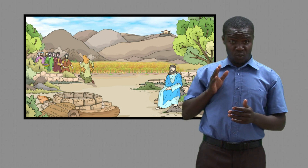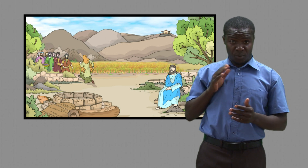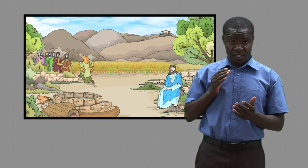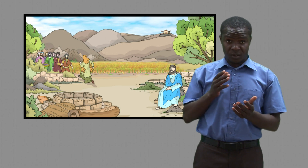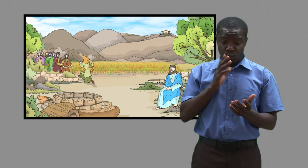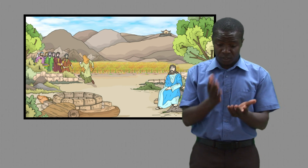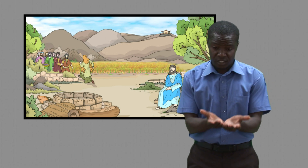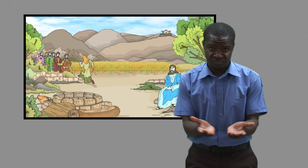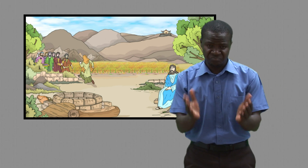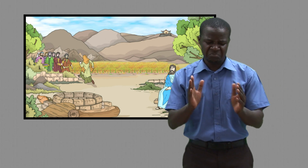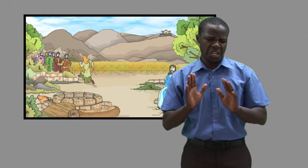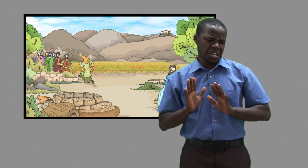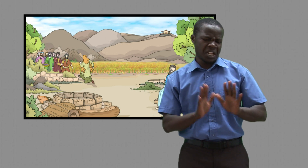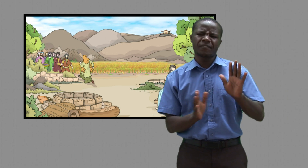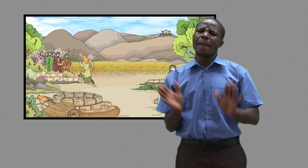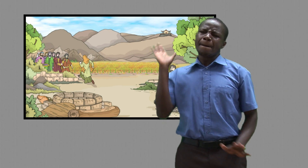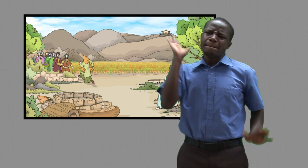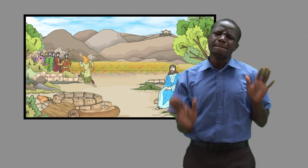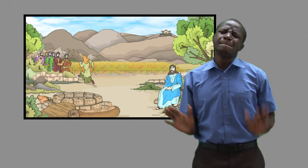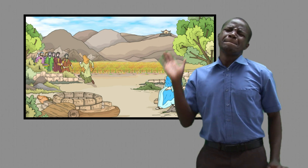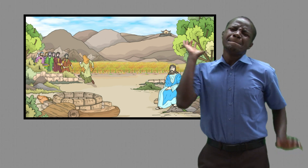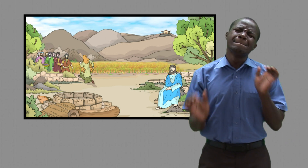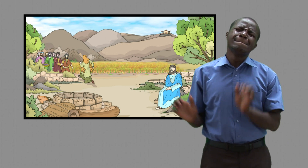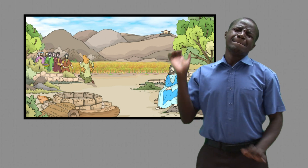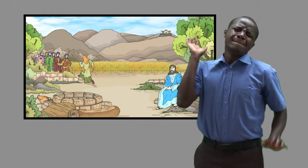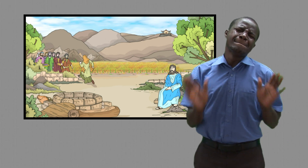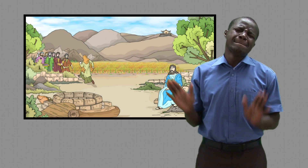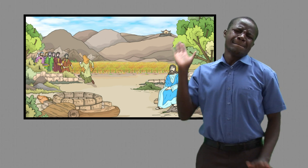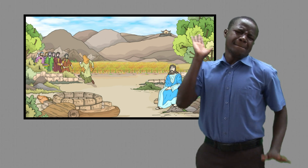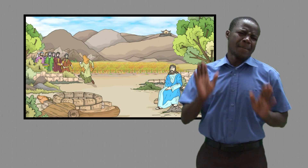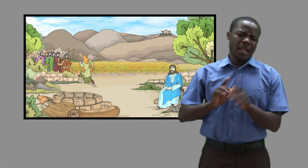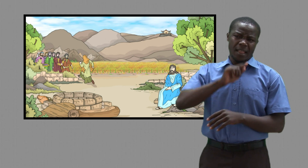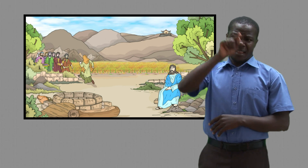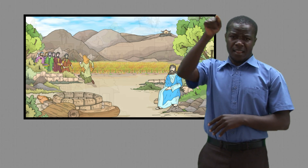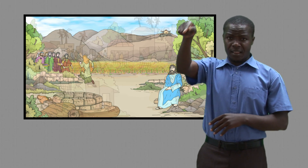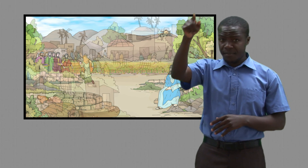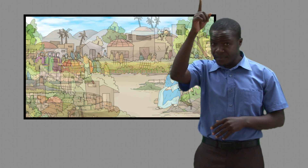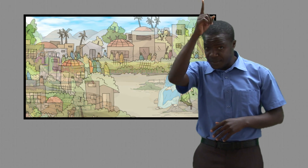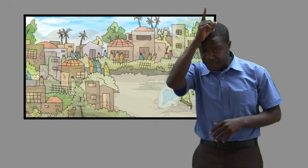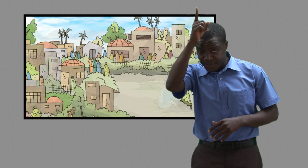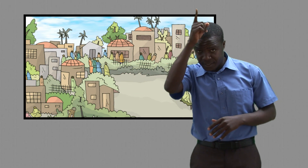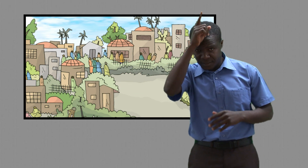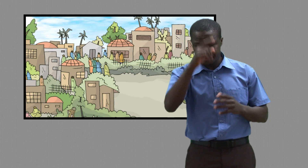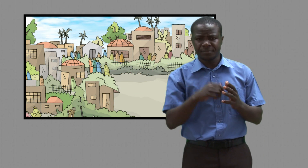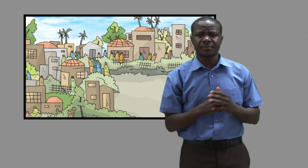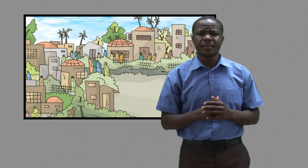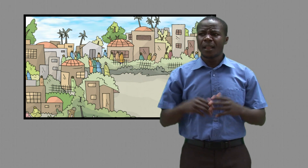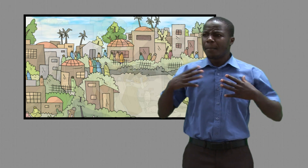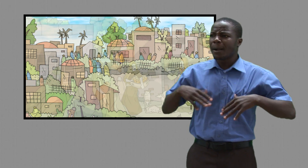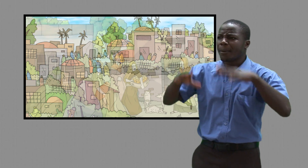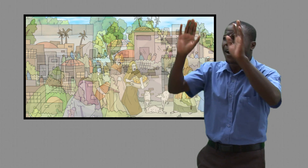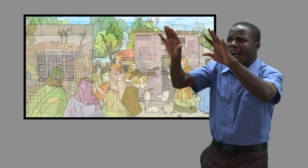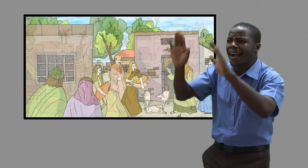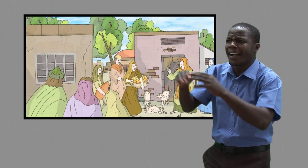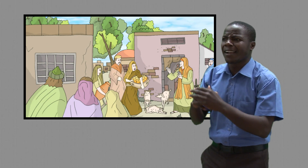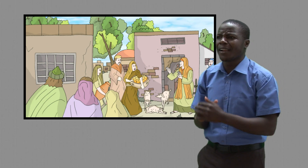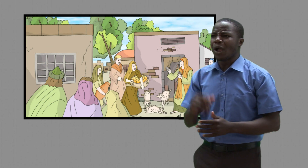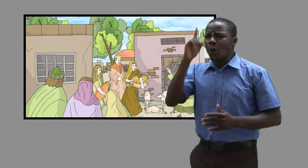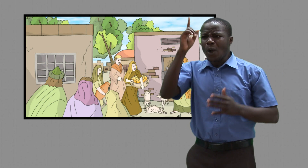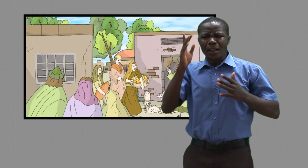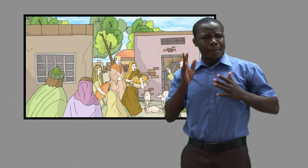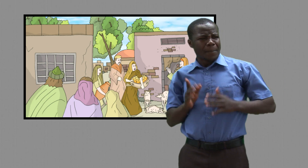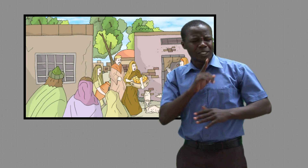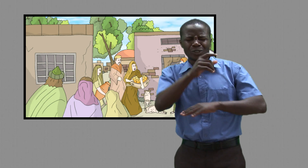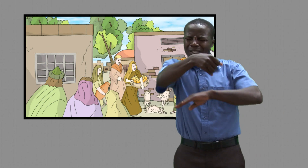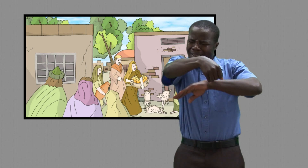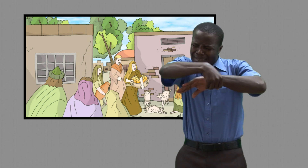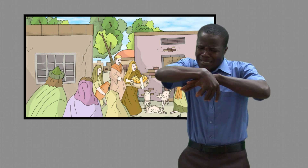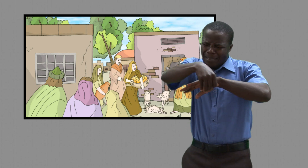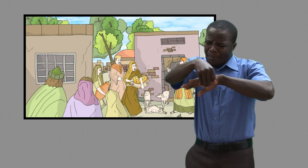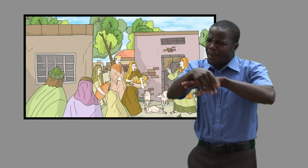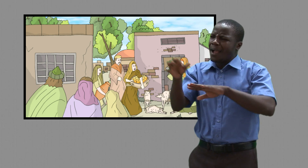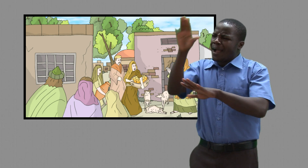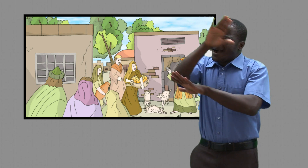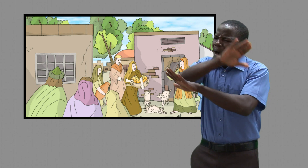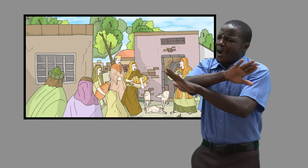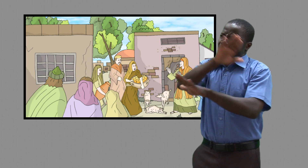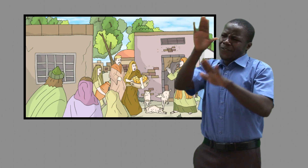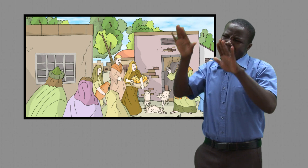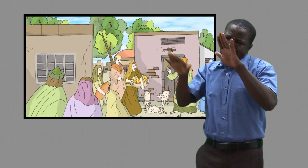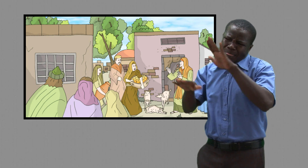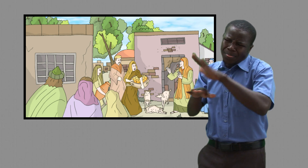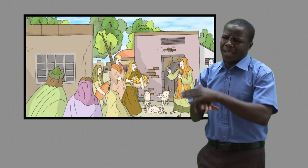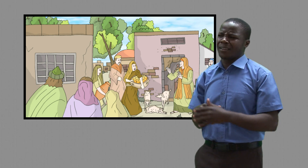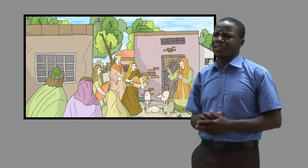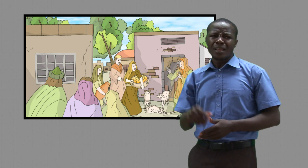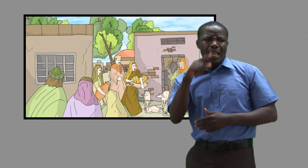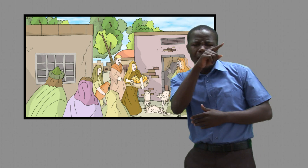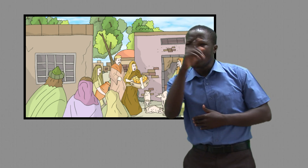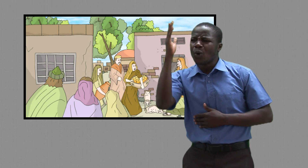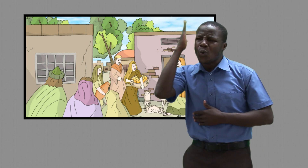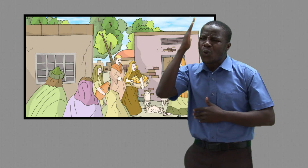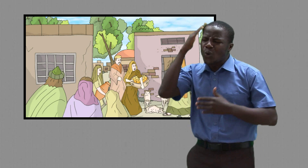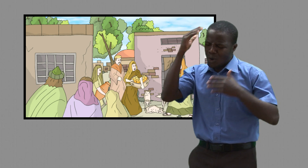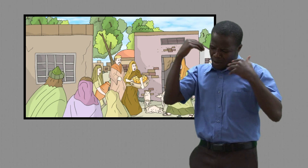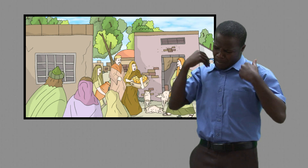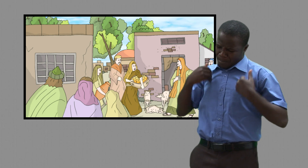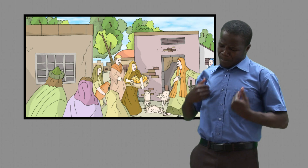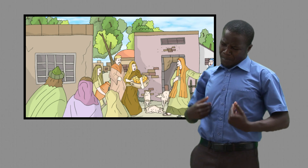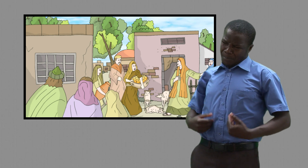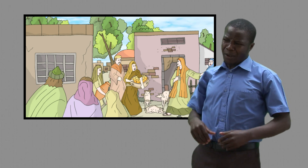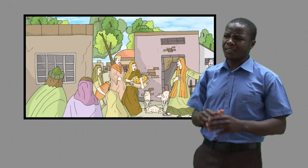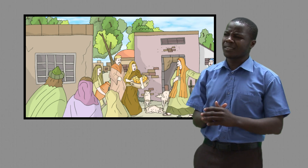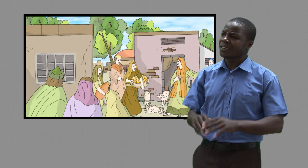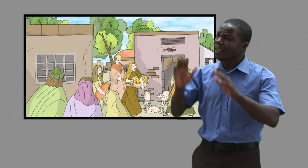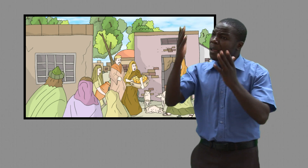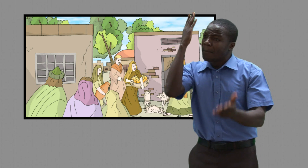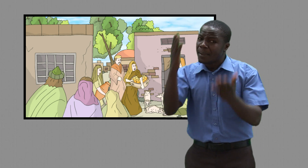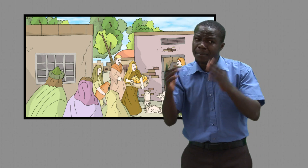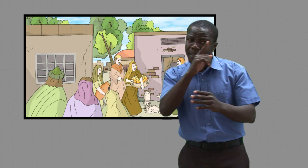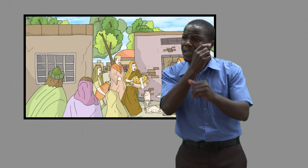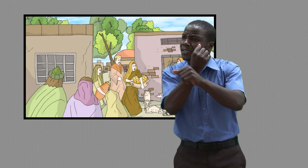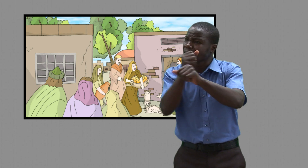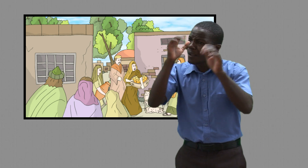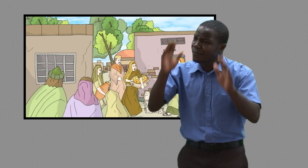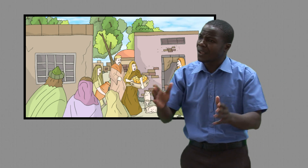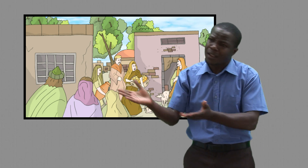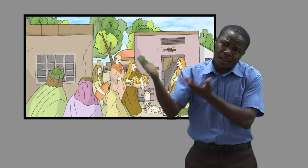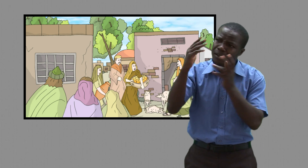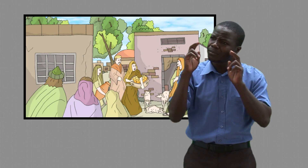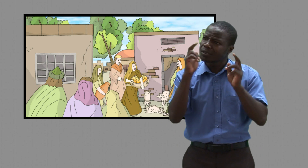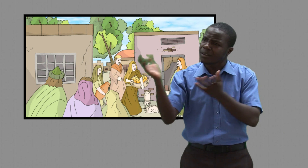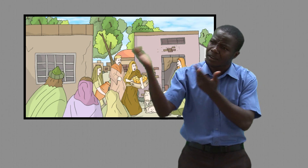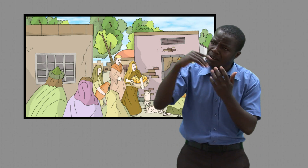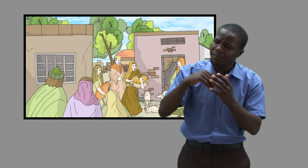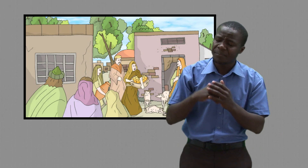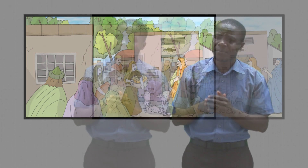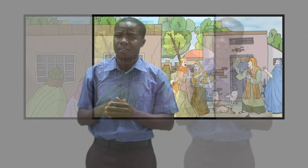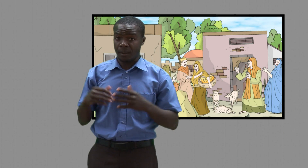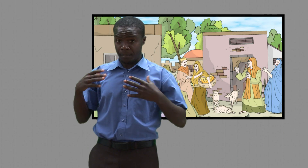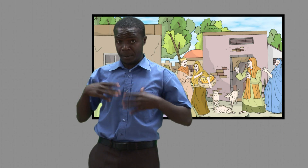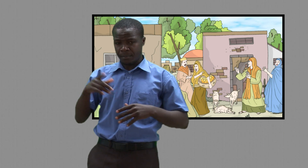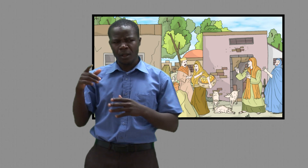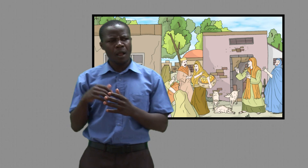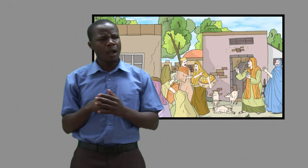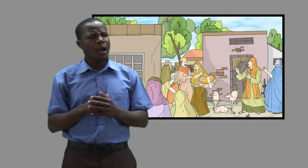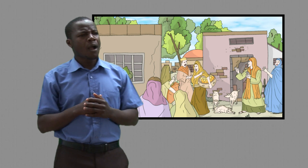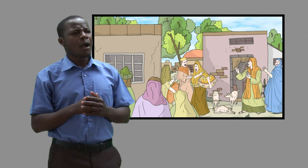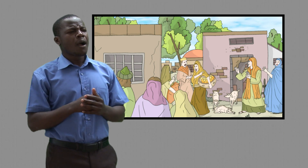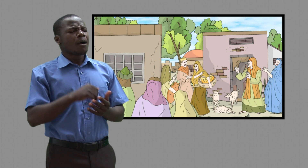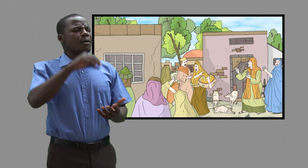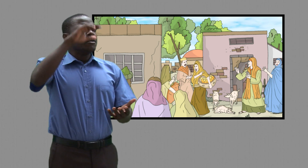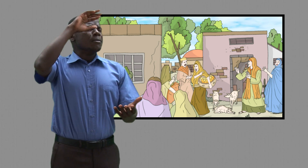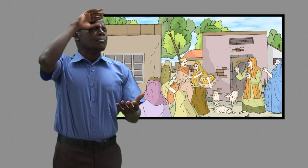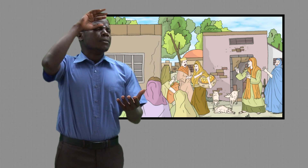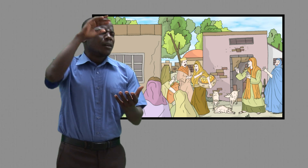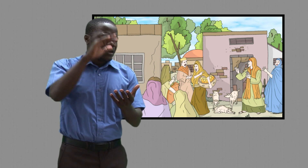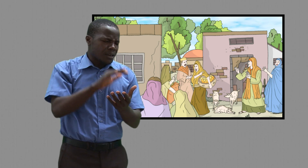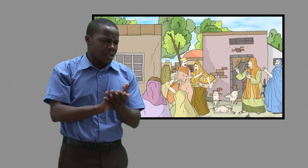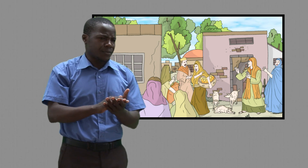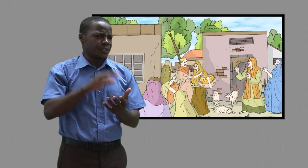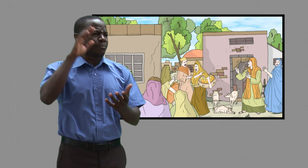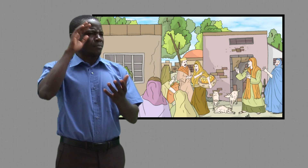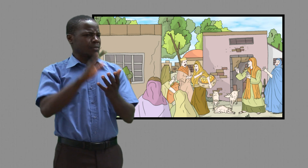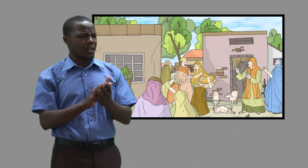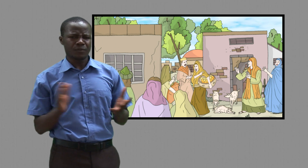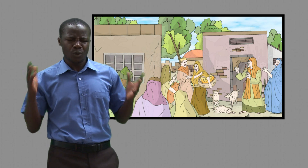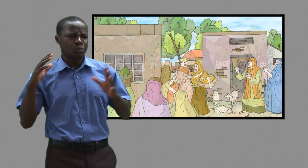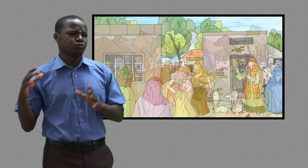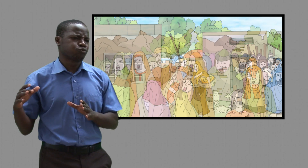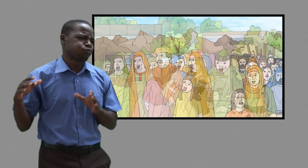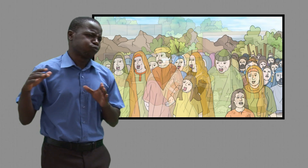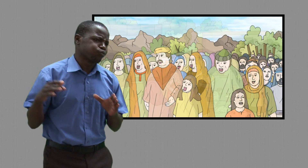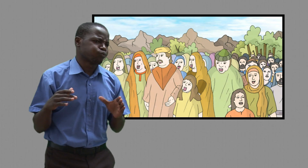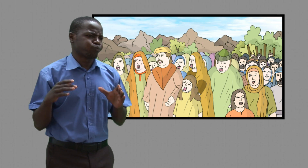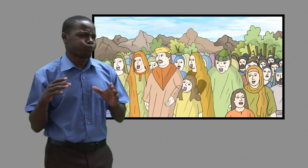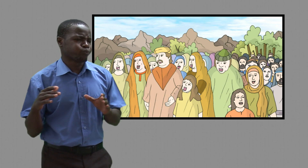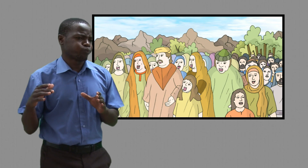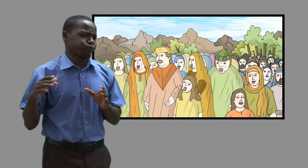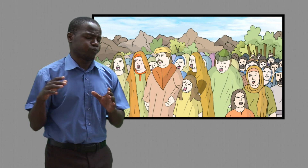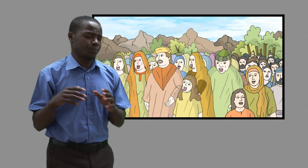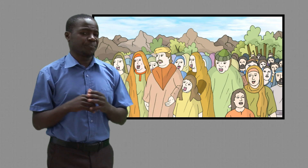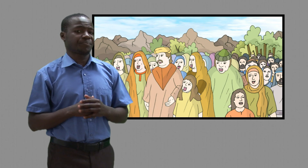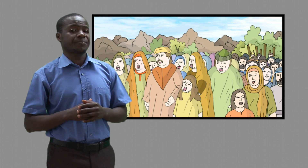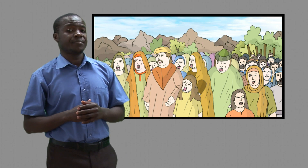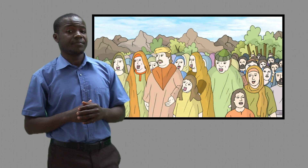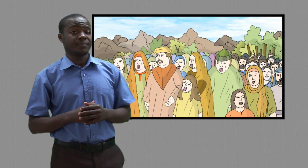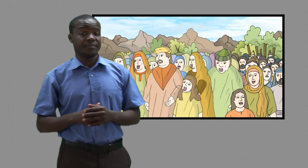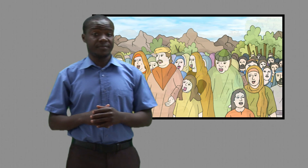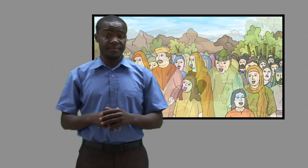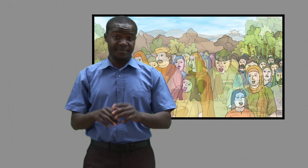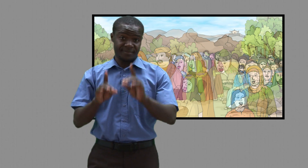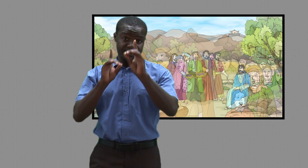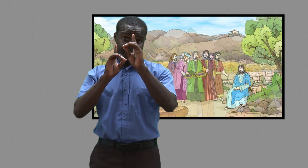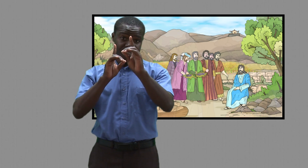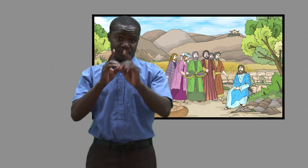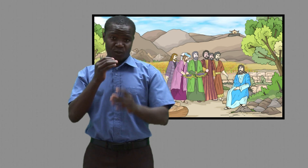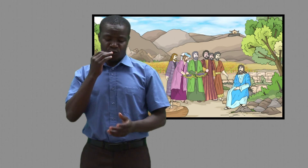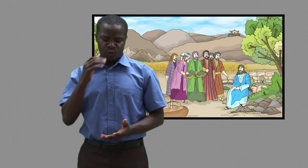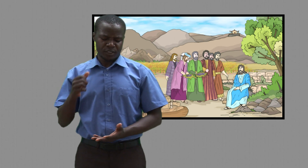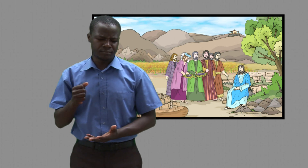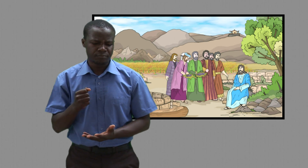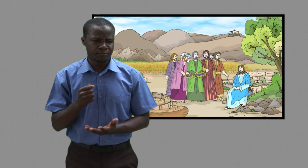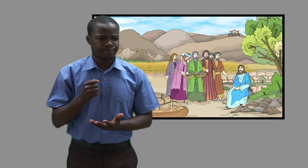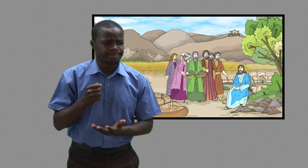Then the woman left her water jar, went back into the town, and said to the people, “Come, see a man who told me everything I ever did. Could this be the Christ?” So they left the town and made their way toward Jesus.